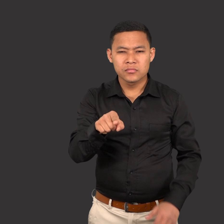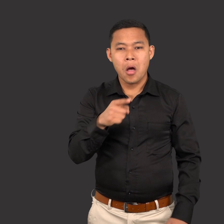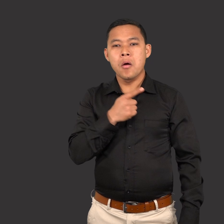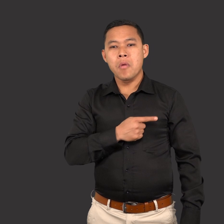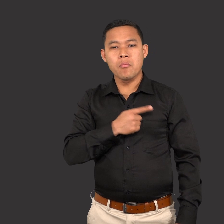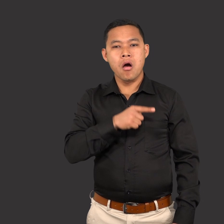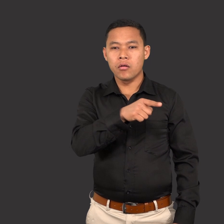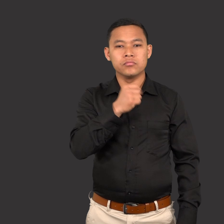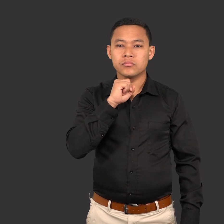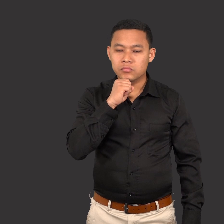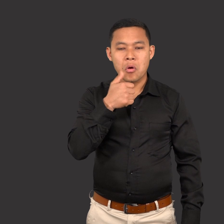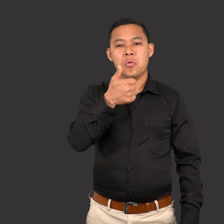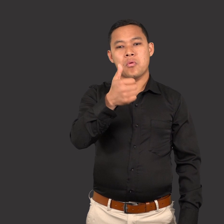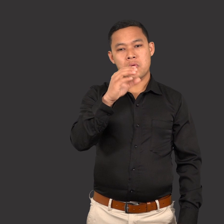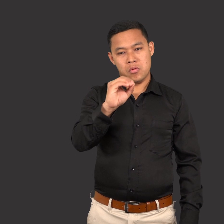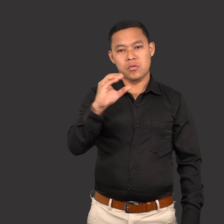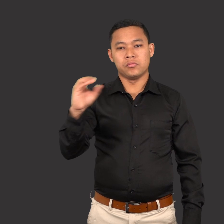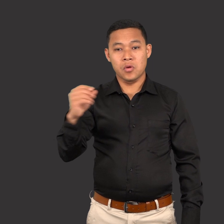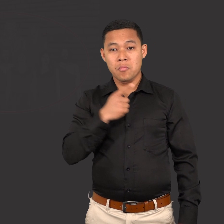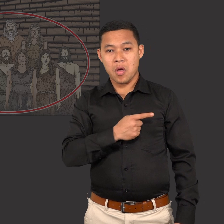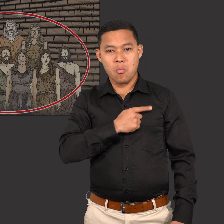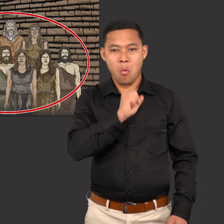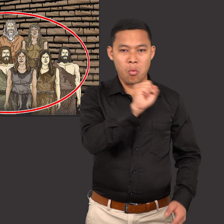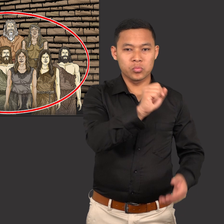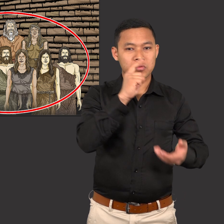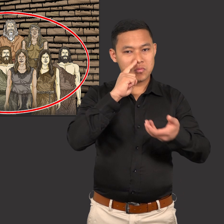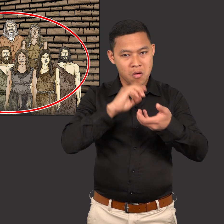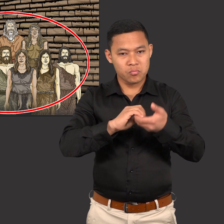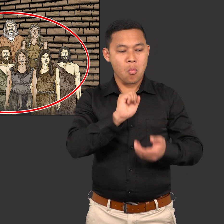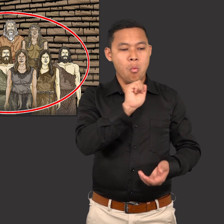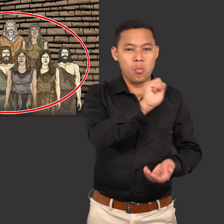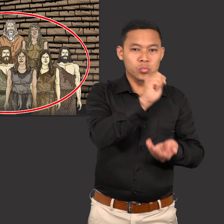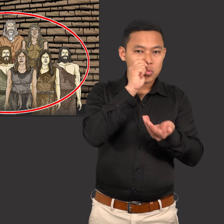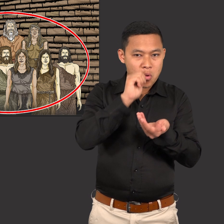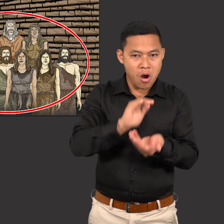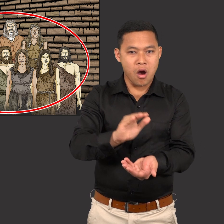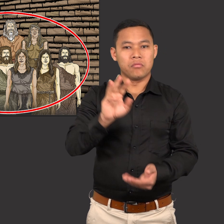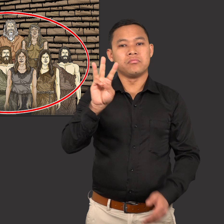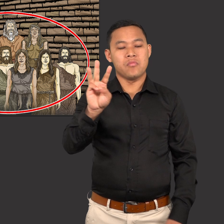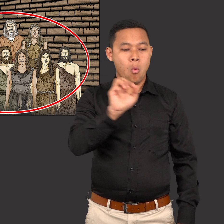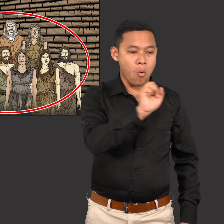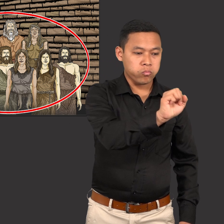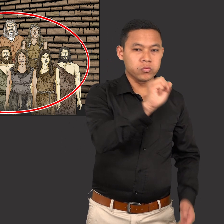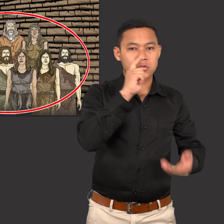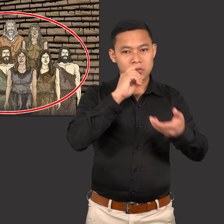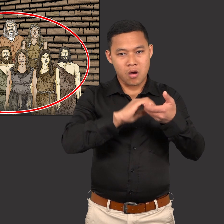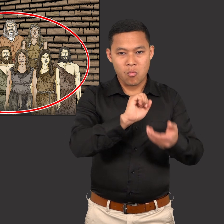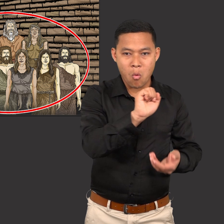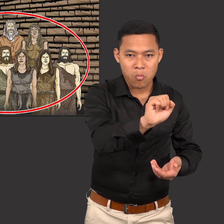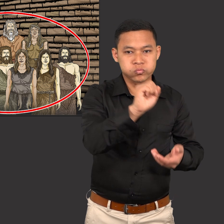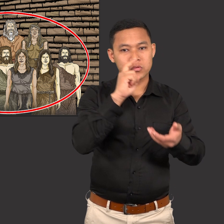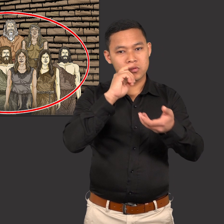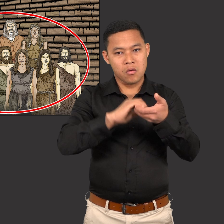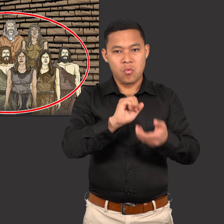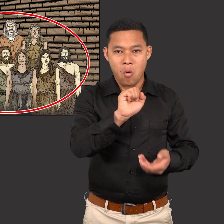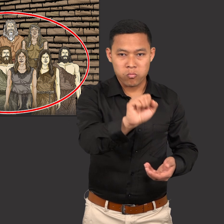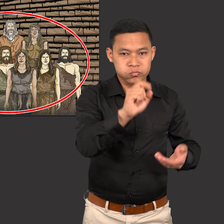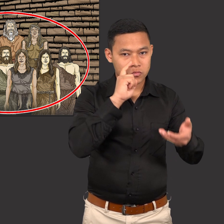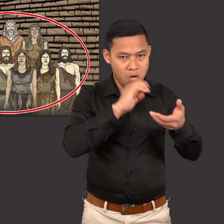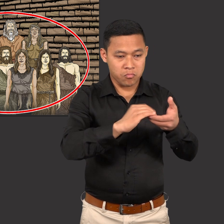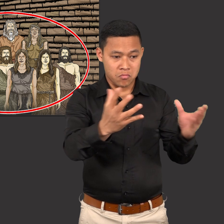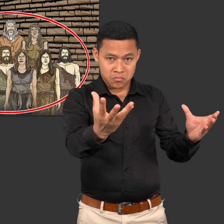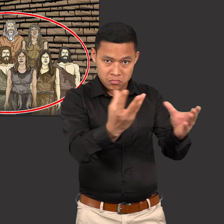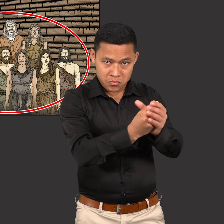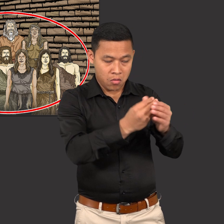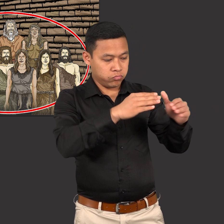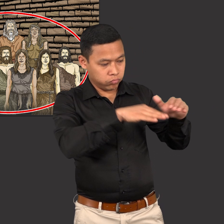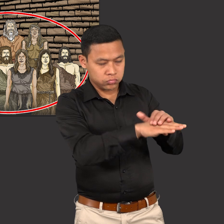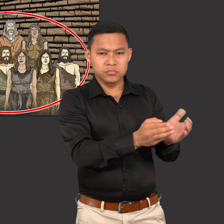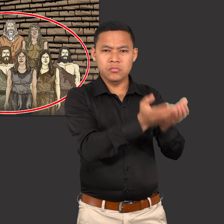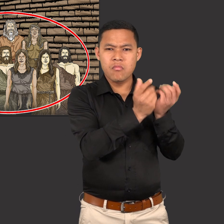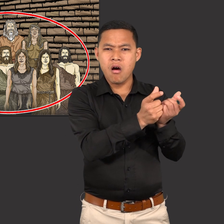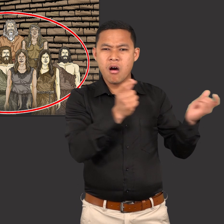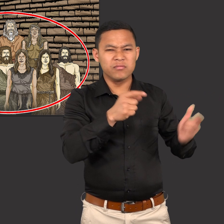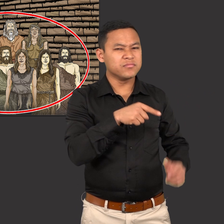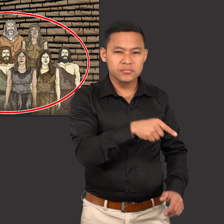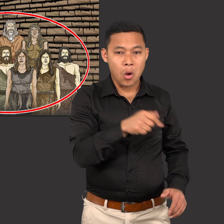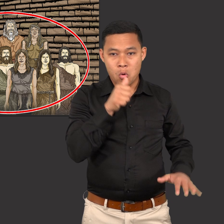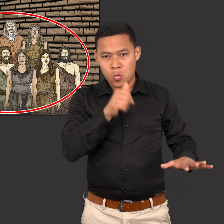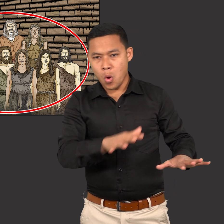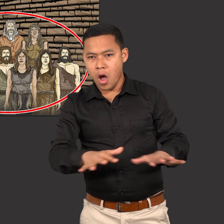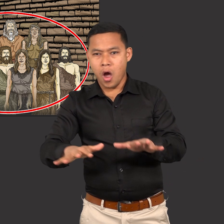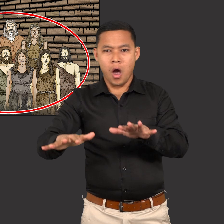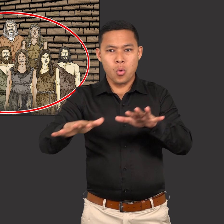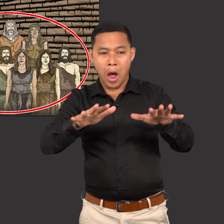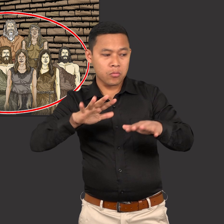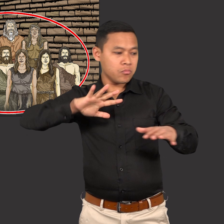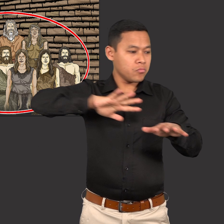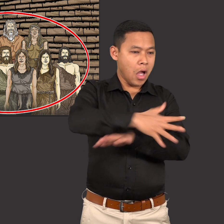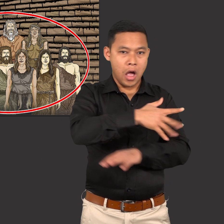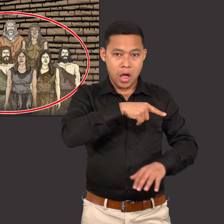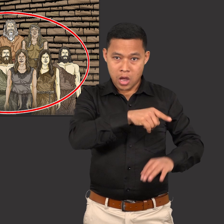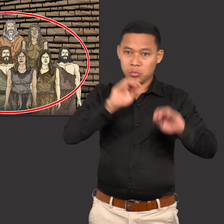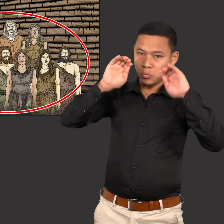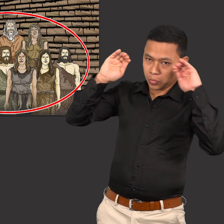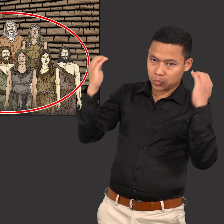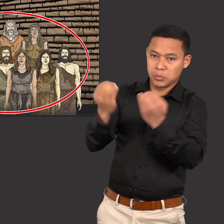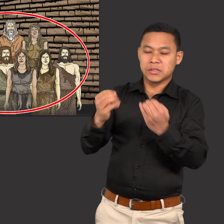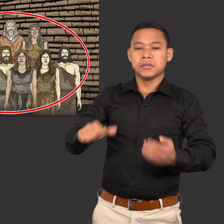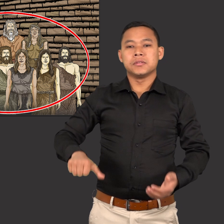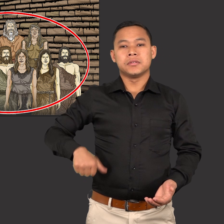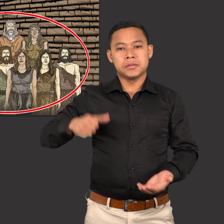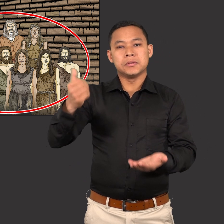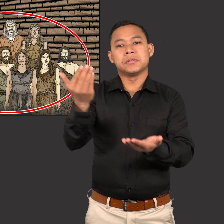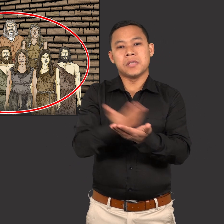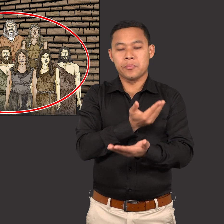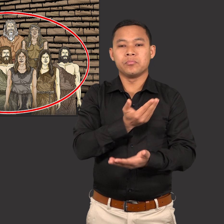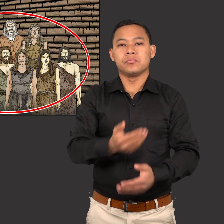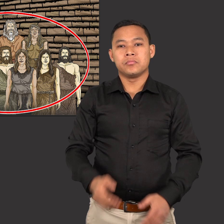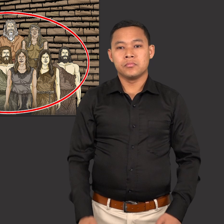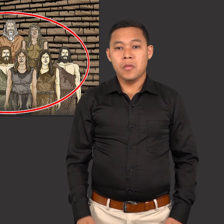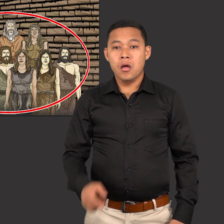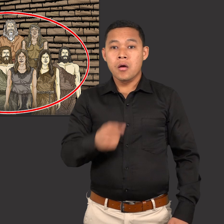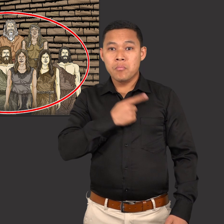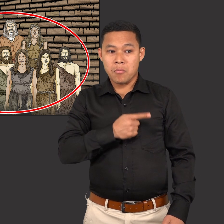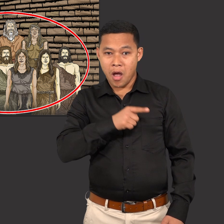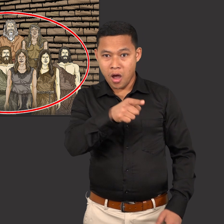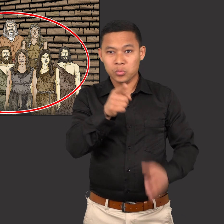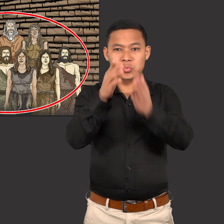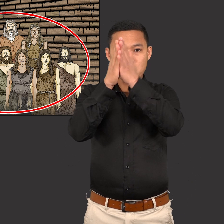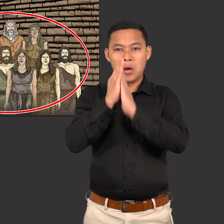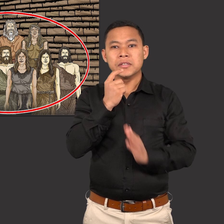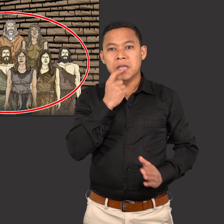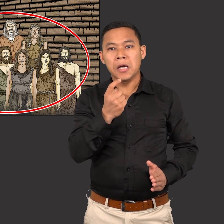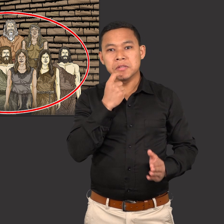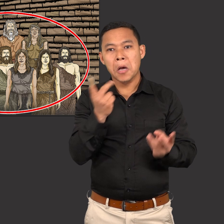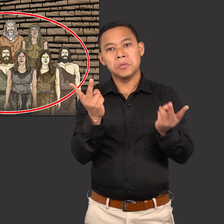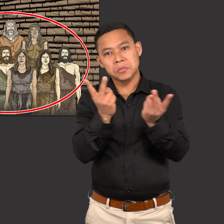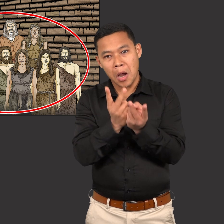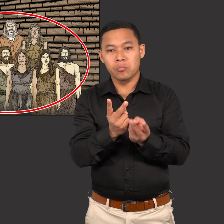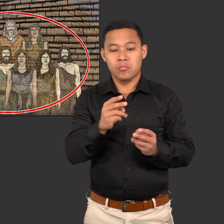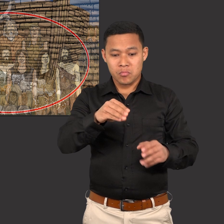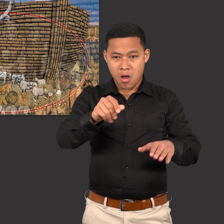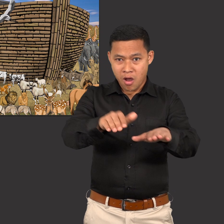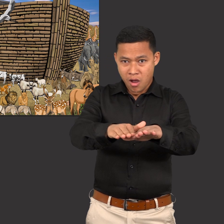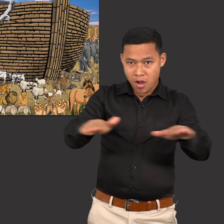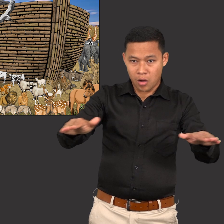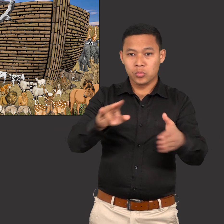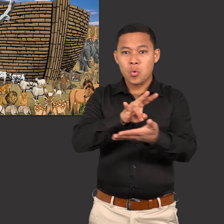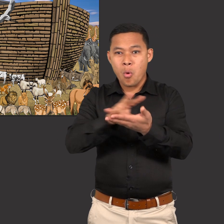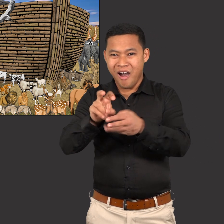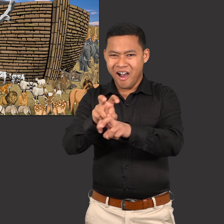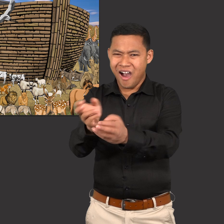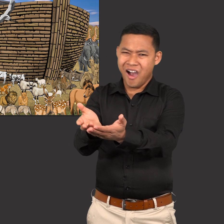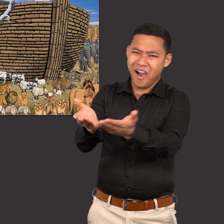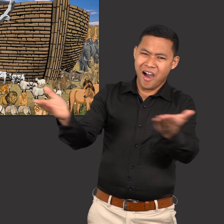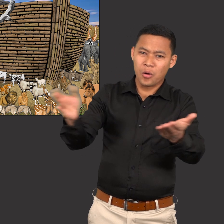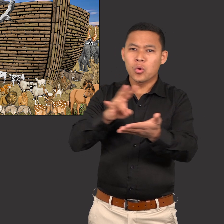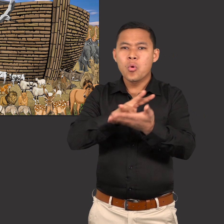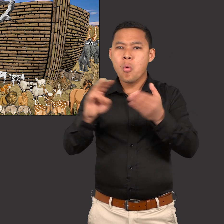And Noah and his wife, with his sons and their wives, entered the ark to escape the waters of the flood.